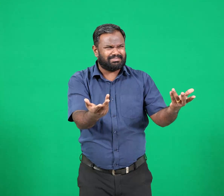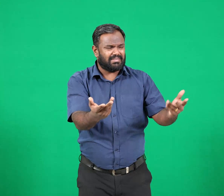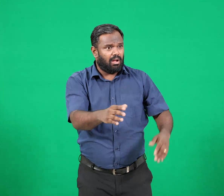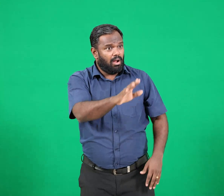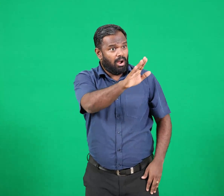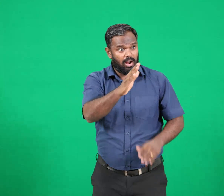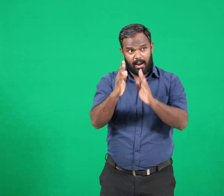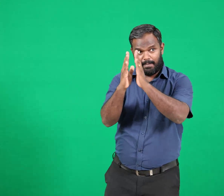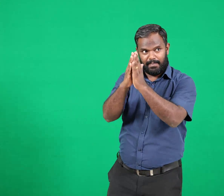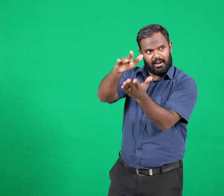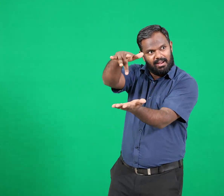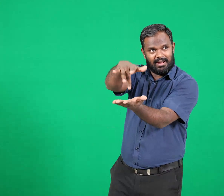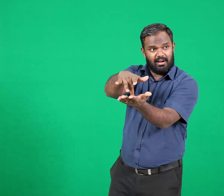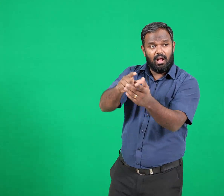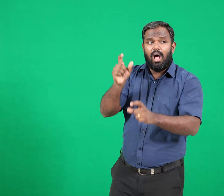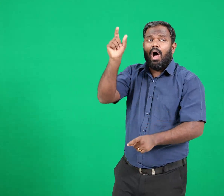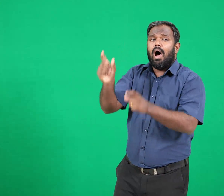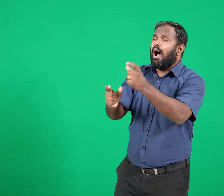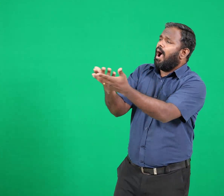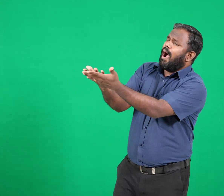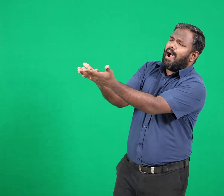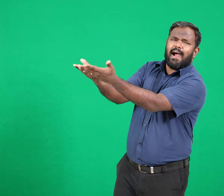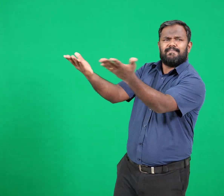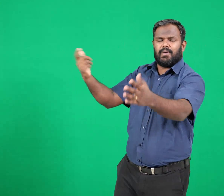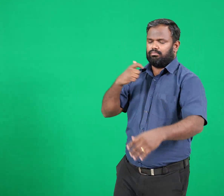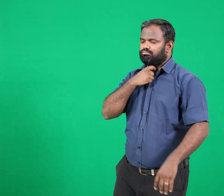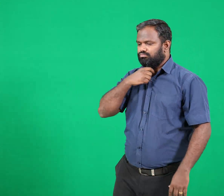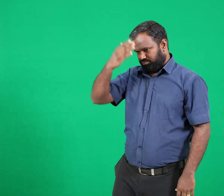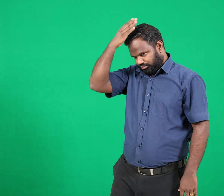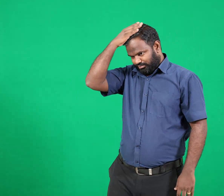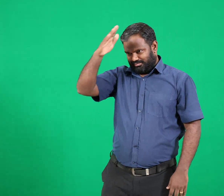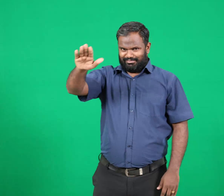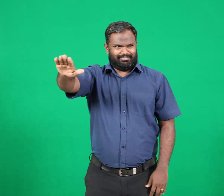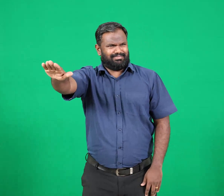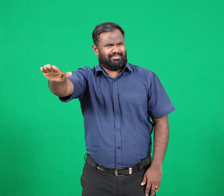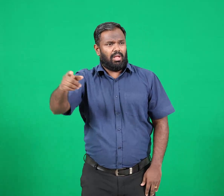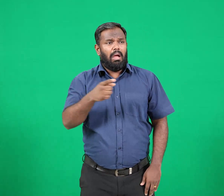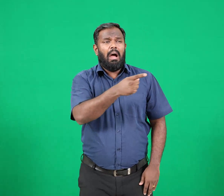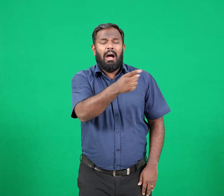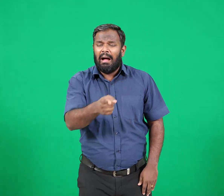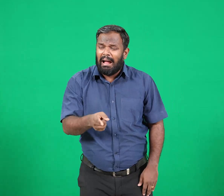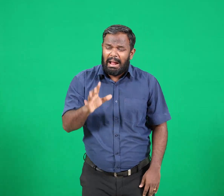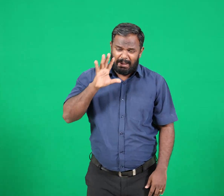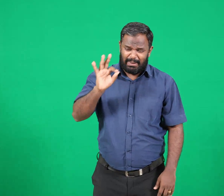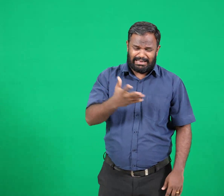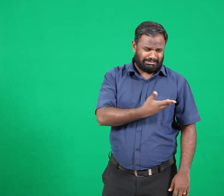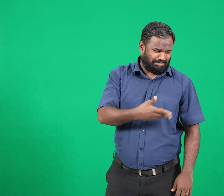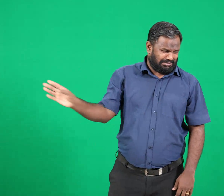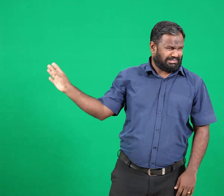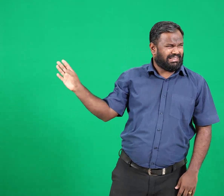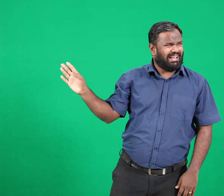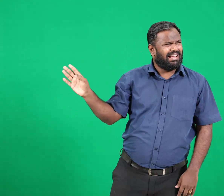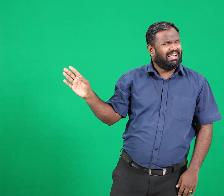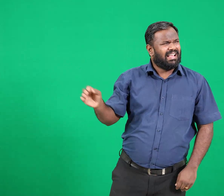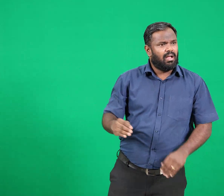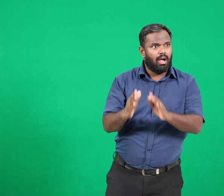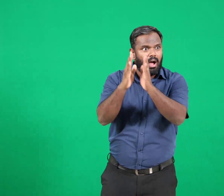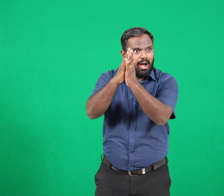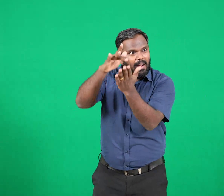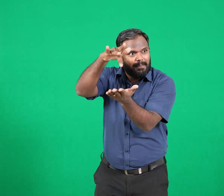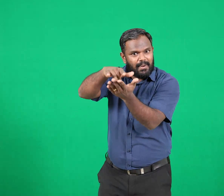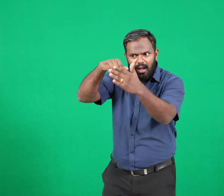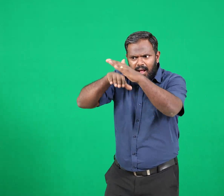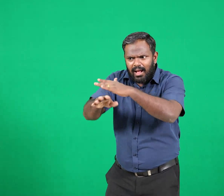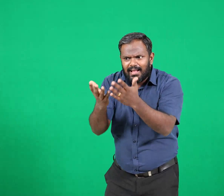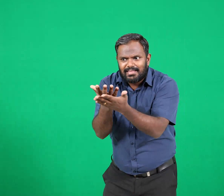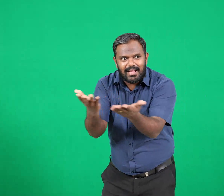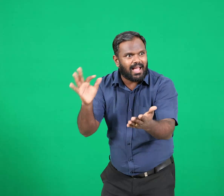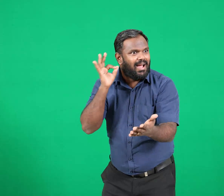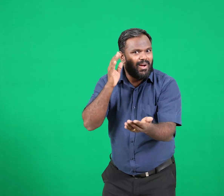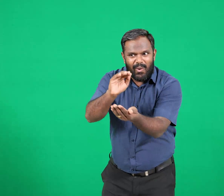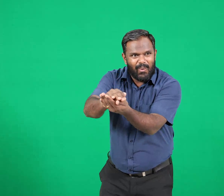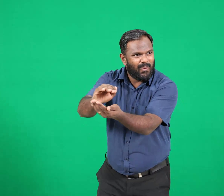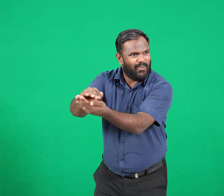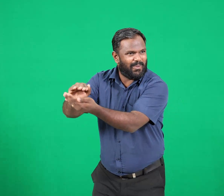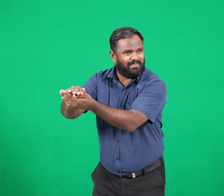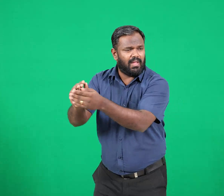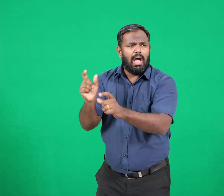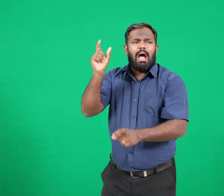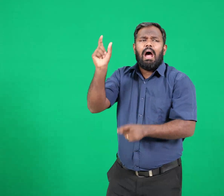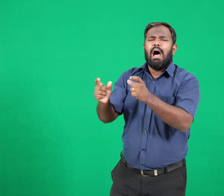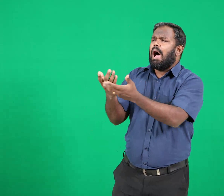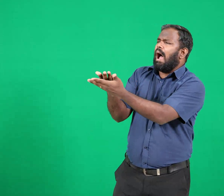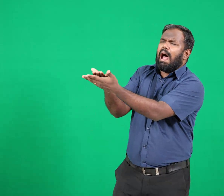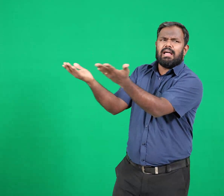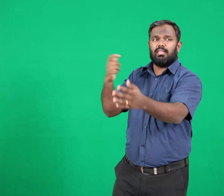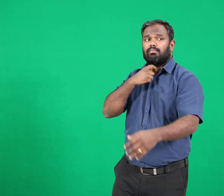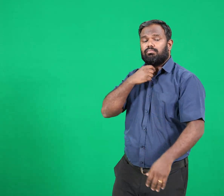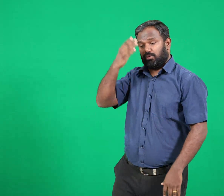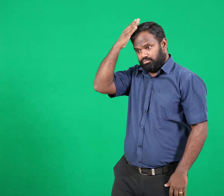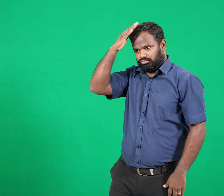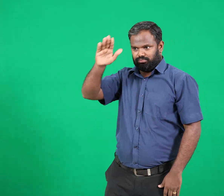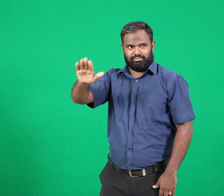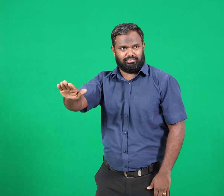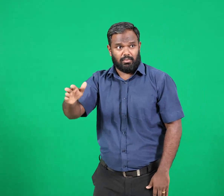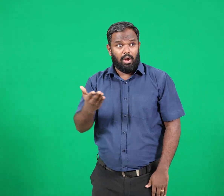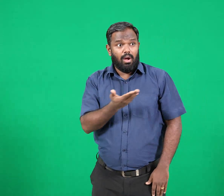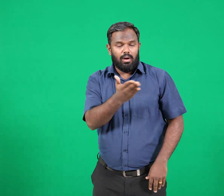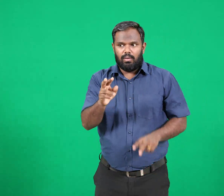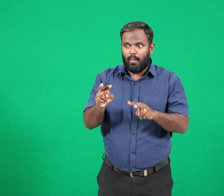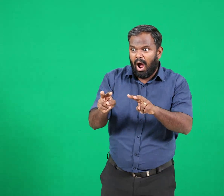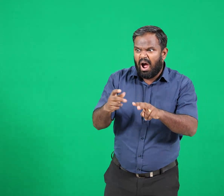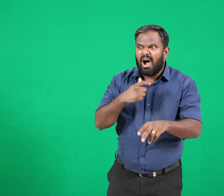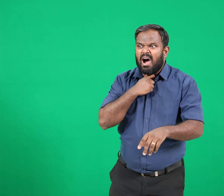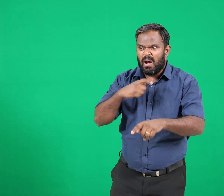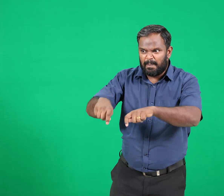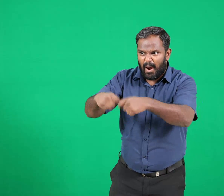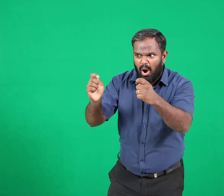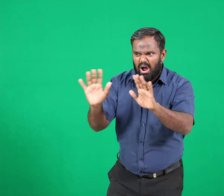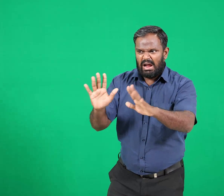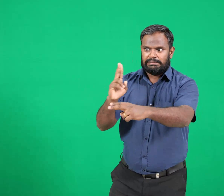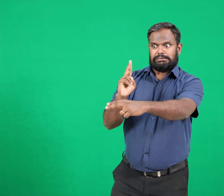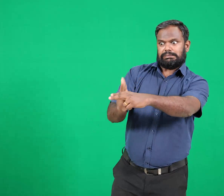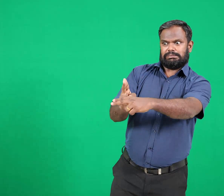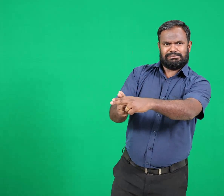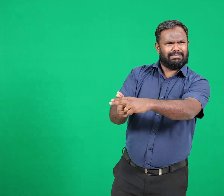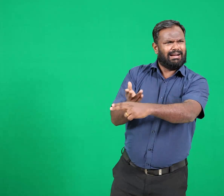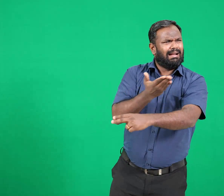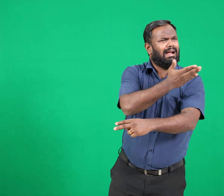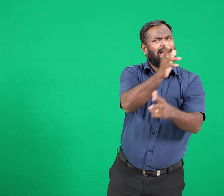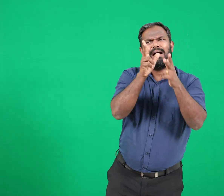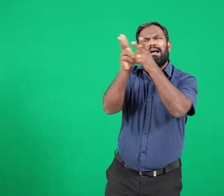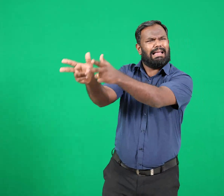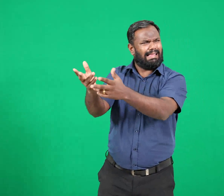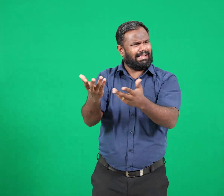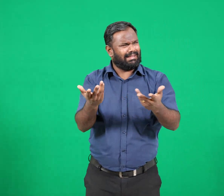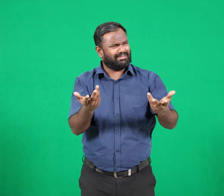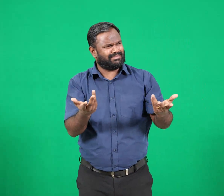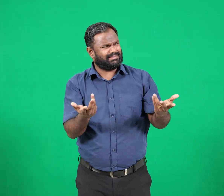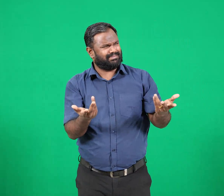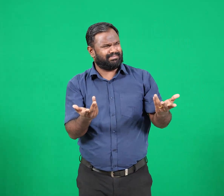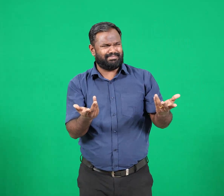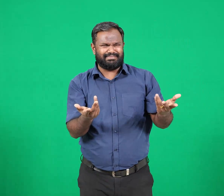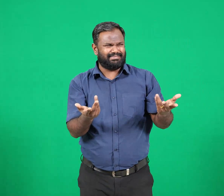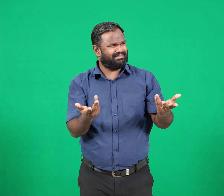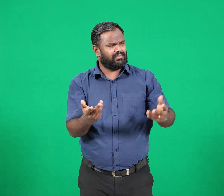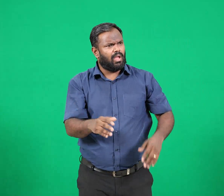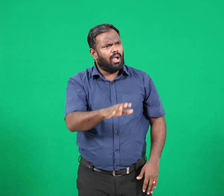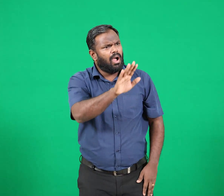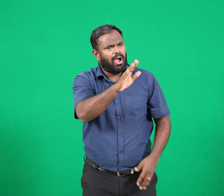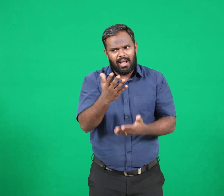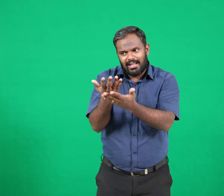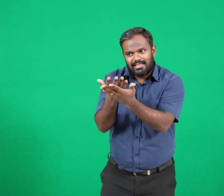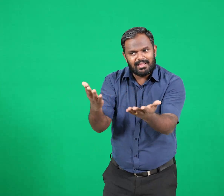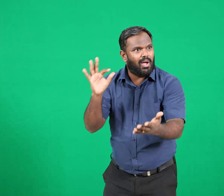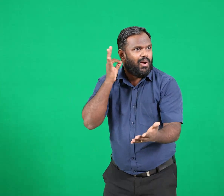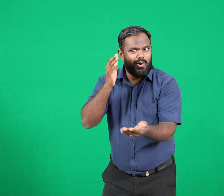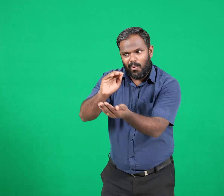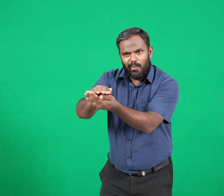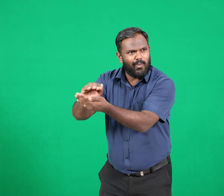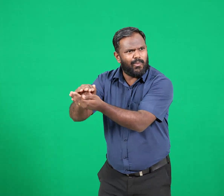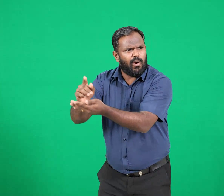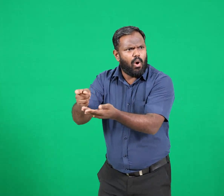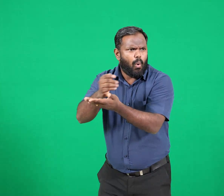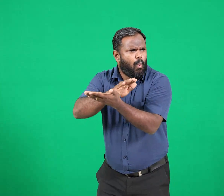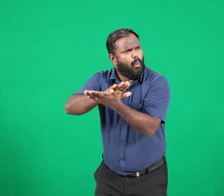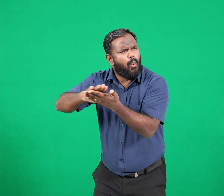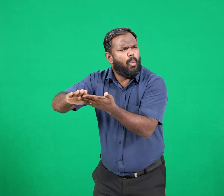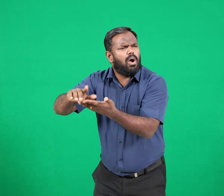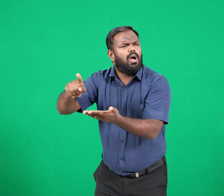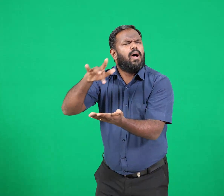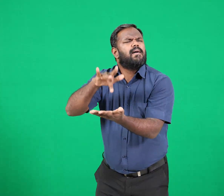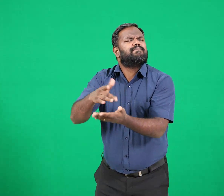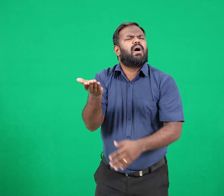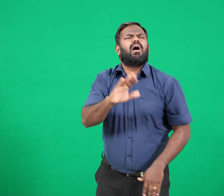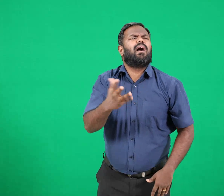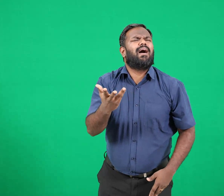but if anyone swears by the gold of the temple, he is bound by his oath.'